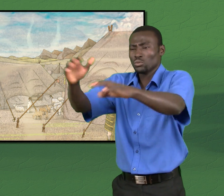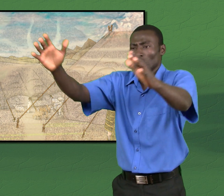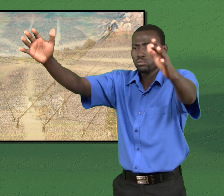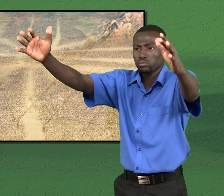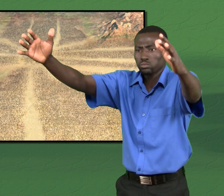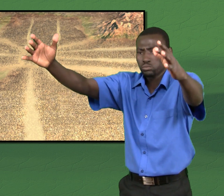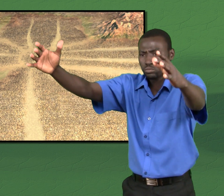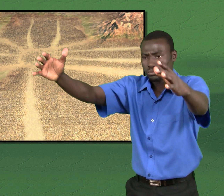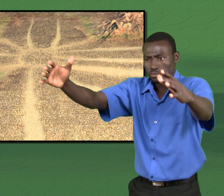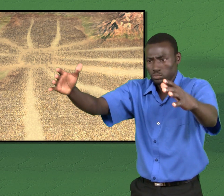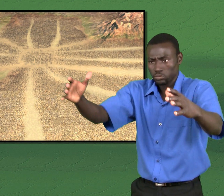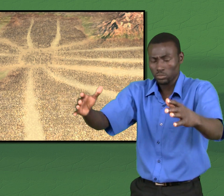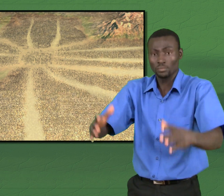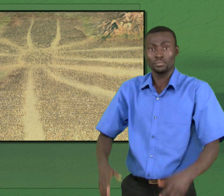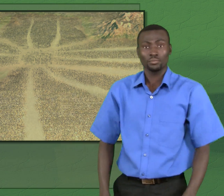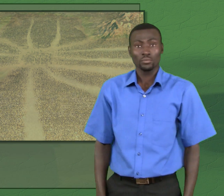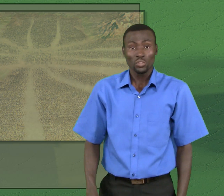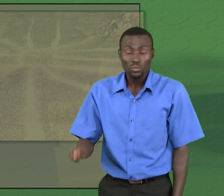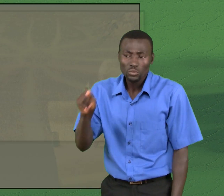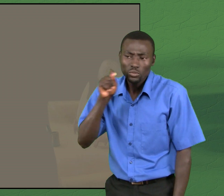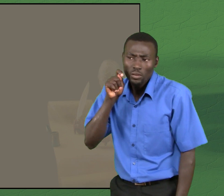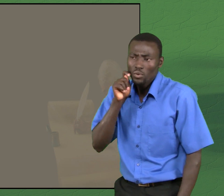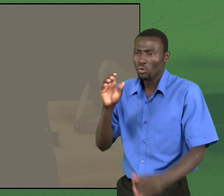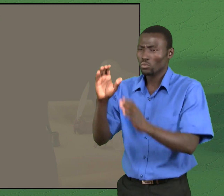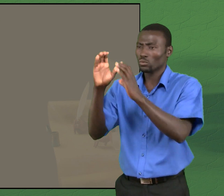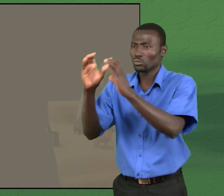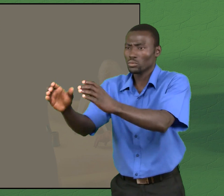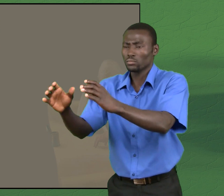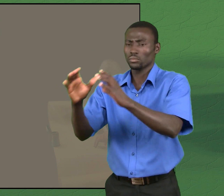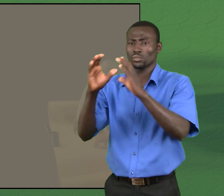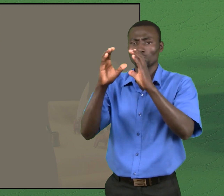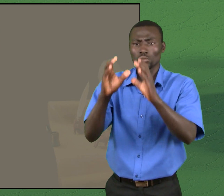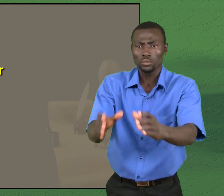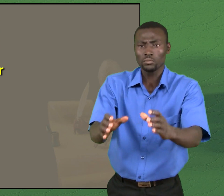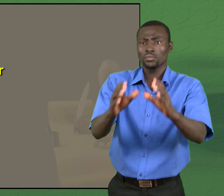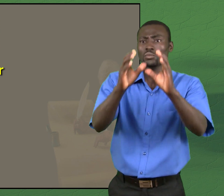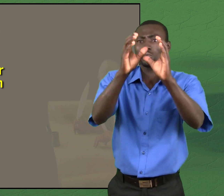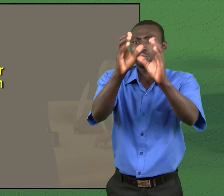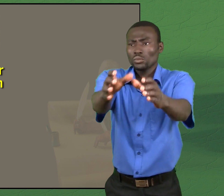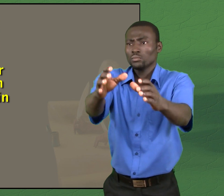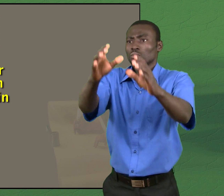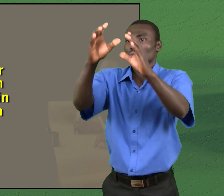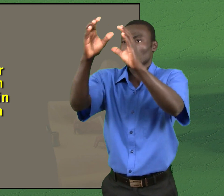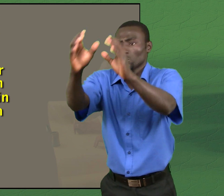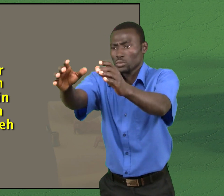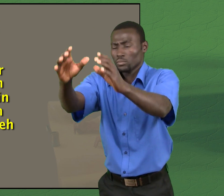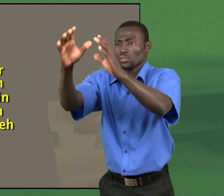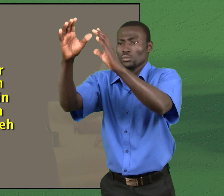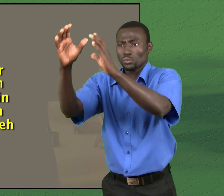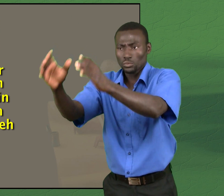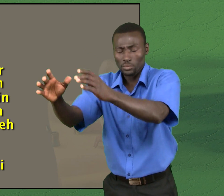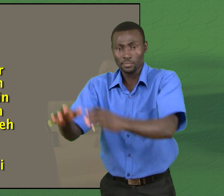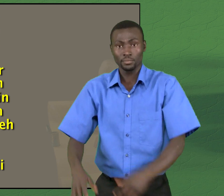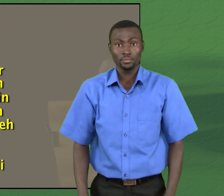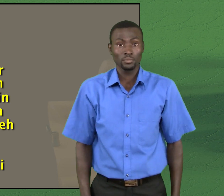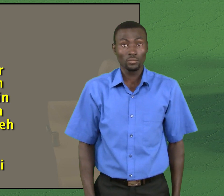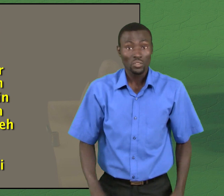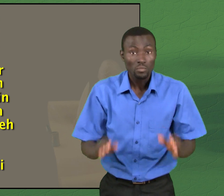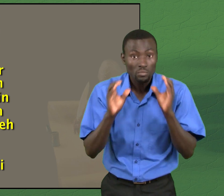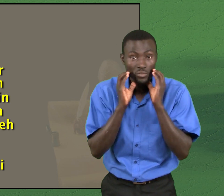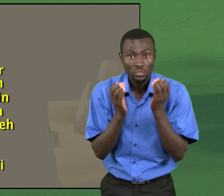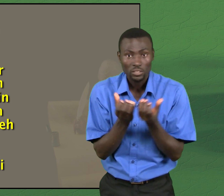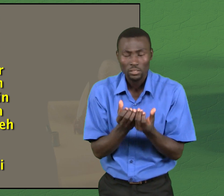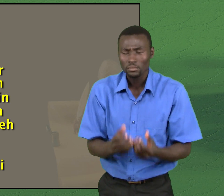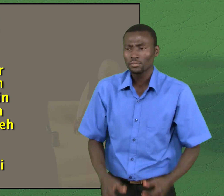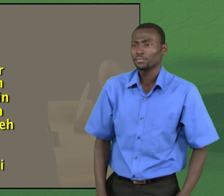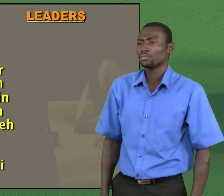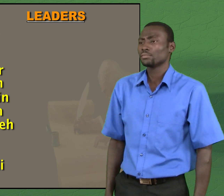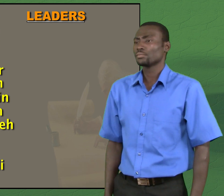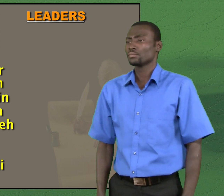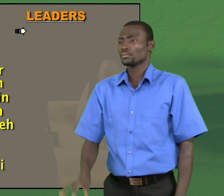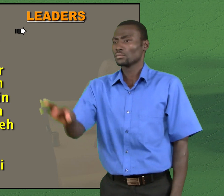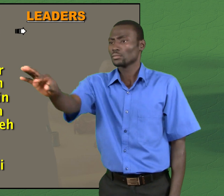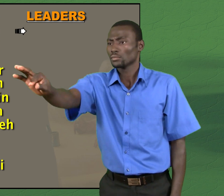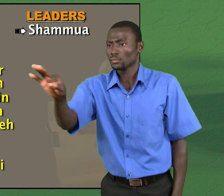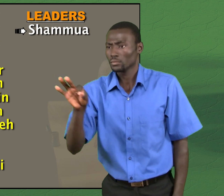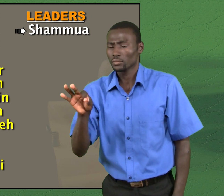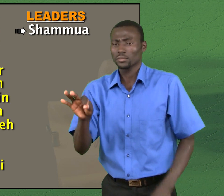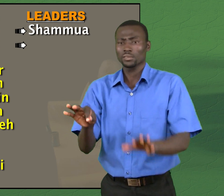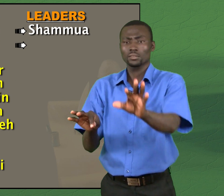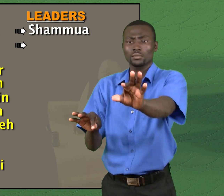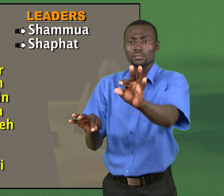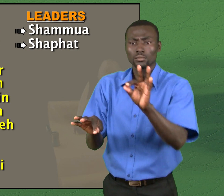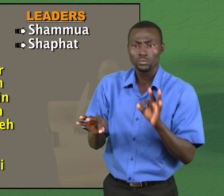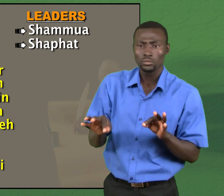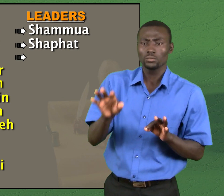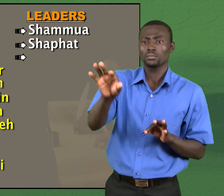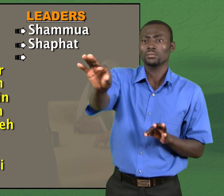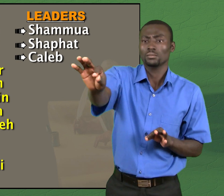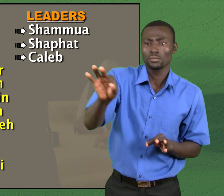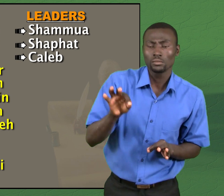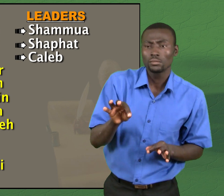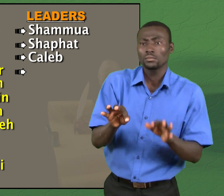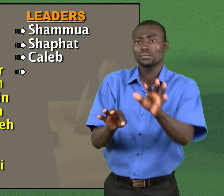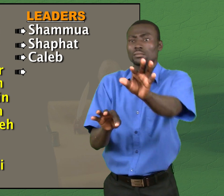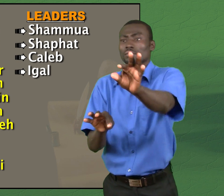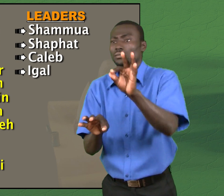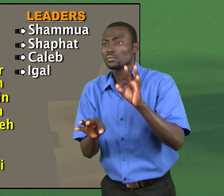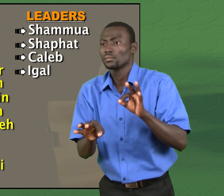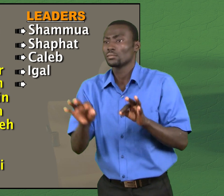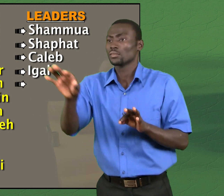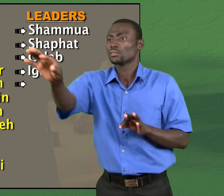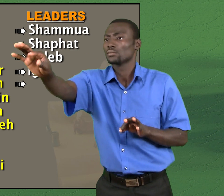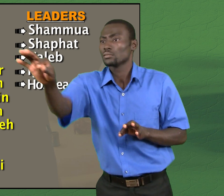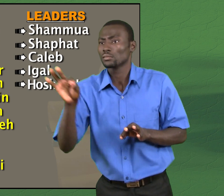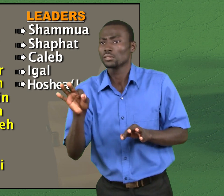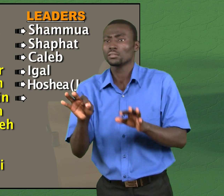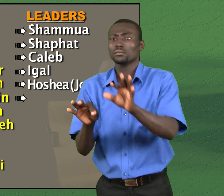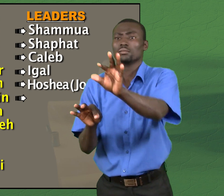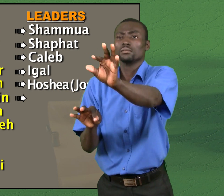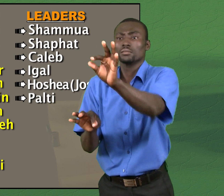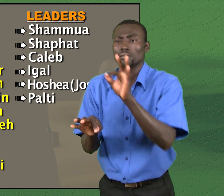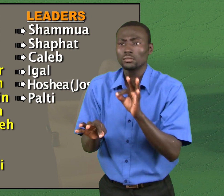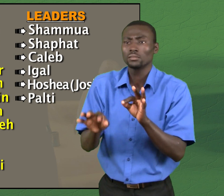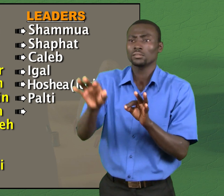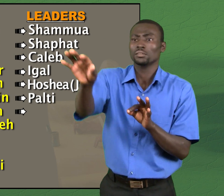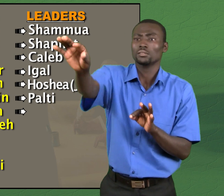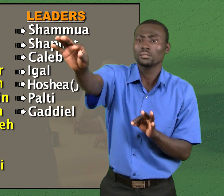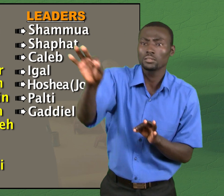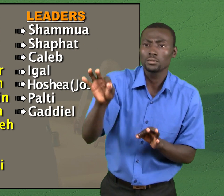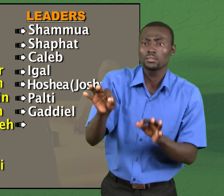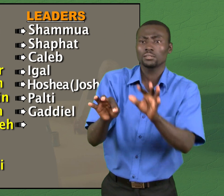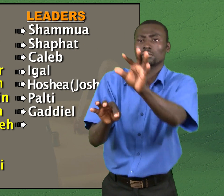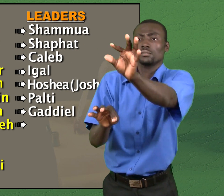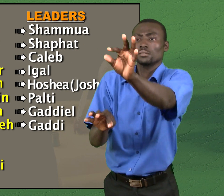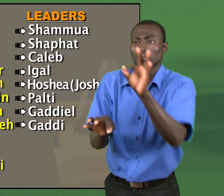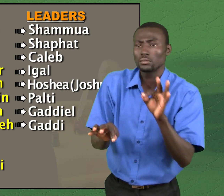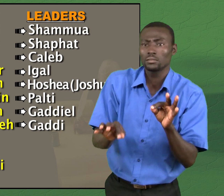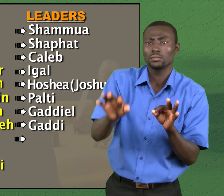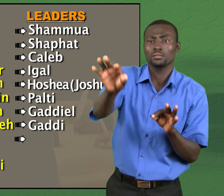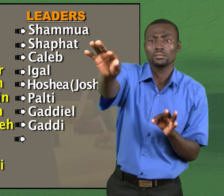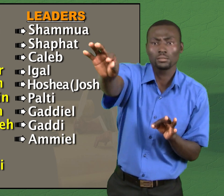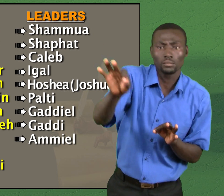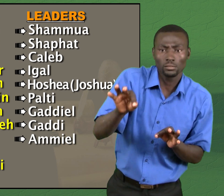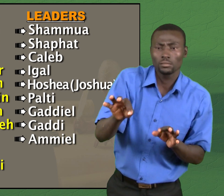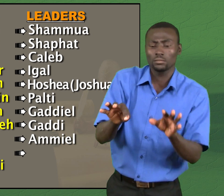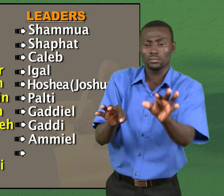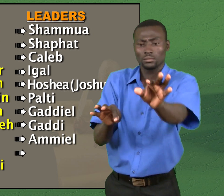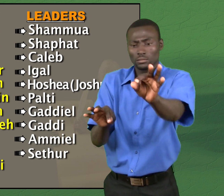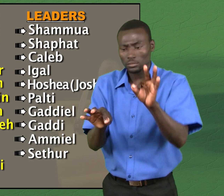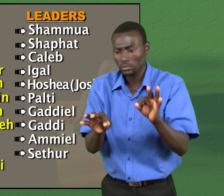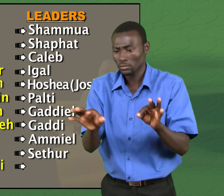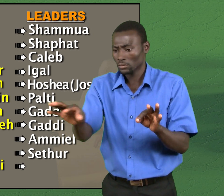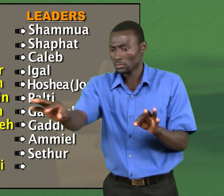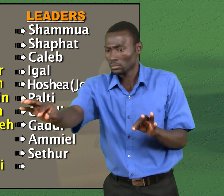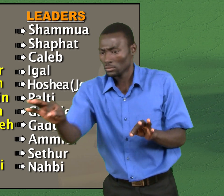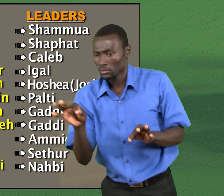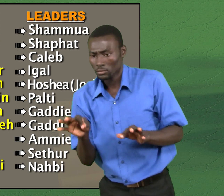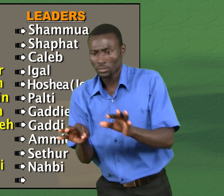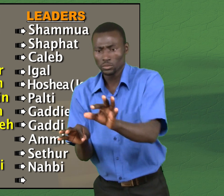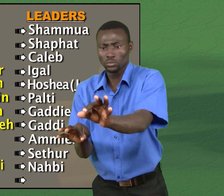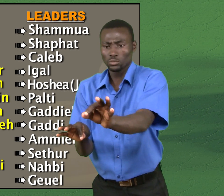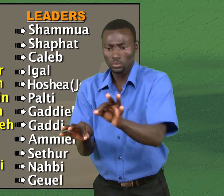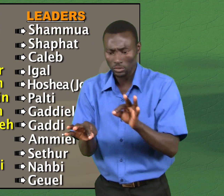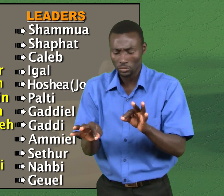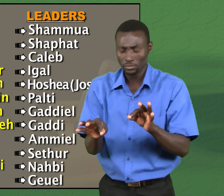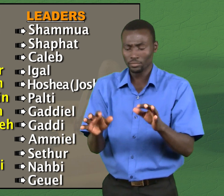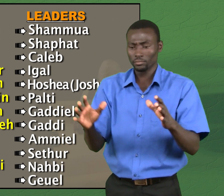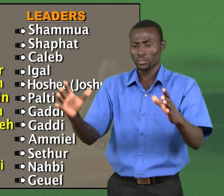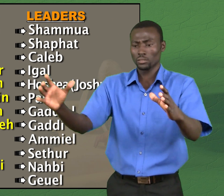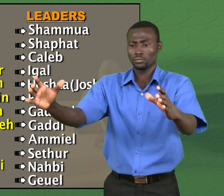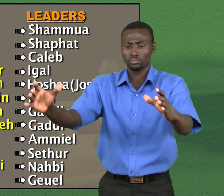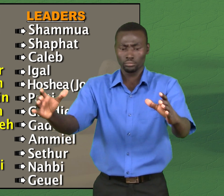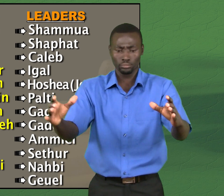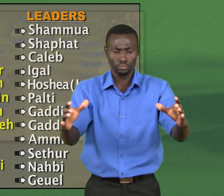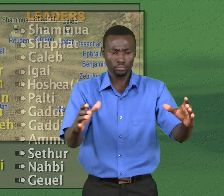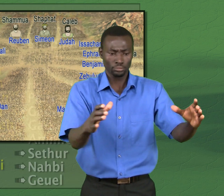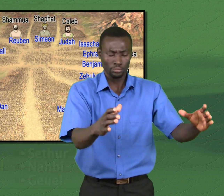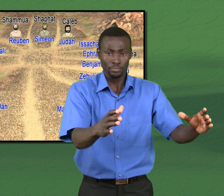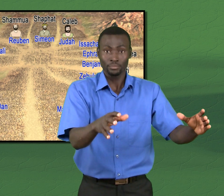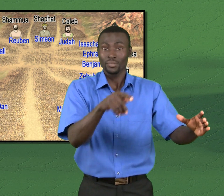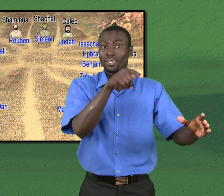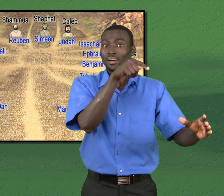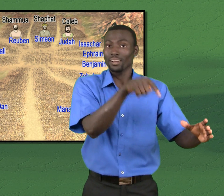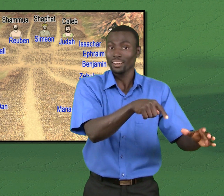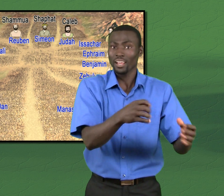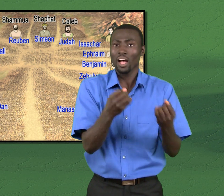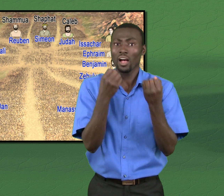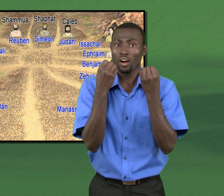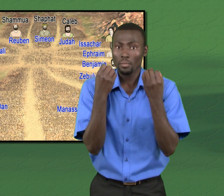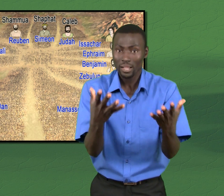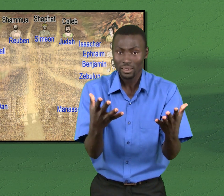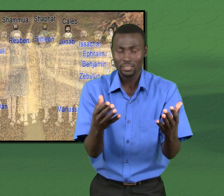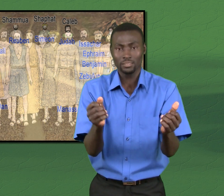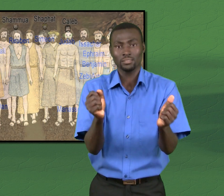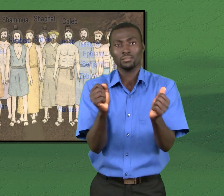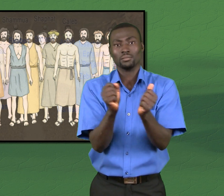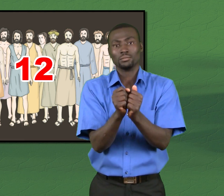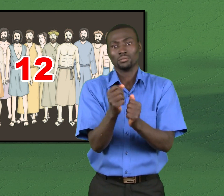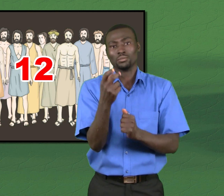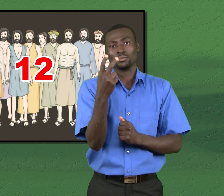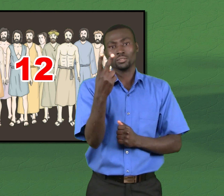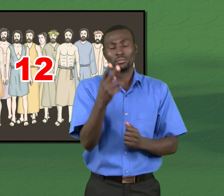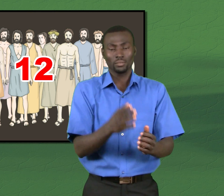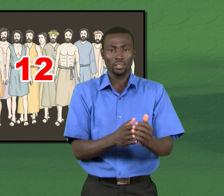All the men were leaders of the Israelites, and these were their names: From the tribe of Reuben, Shammua son of Zaccur; from the tribe of Simeon, Shaphat son of Hori; from the tribe of Judah, Caleb son of Jephunneh; from the tribe of Issachar, Igal son of Joseph; from the tribe of Ephraim, Hoshea son of Nun; from the tribe of Benjamin, Palti son of Raphu; from the tribe of Zebulun, Gaddiel son of Sodi; from the tribe of Manasseh (a tribe of Joseph), Gaddi son of Susi; from the tribe of Dan, Ammiel son of Gemalli; from the tribe of Asher, Sethur son of Michael; from the tribe of Naphtali, Nahbi son of Vophsi; and from the tribe of Gad, Geuel son of Machi.